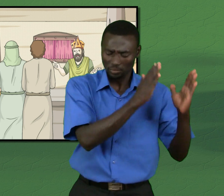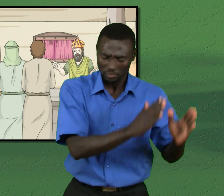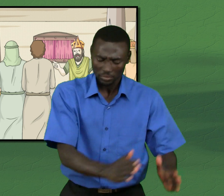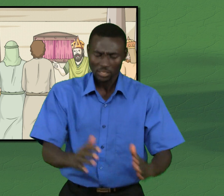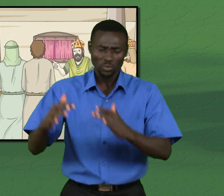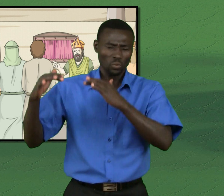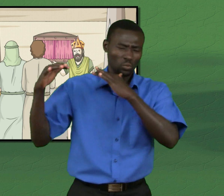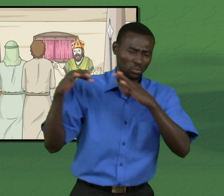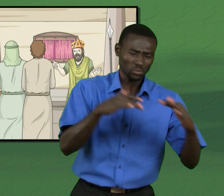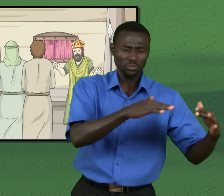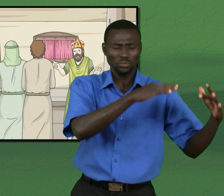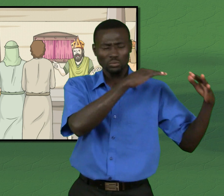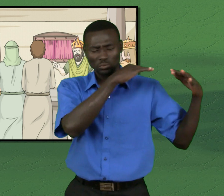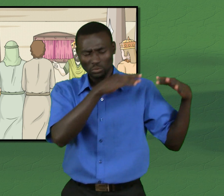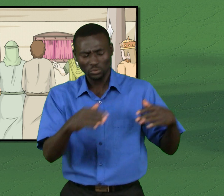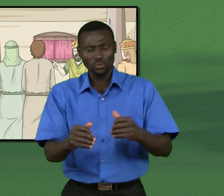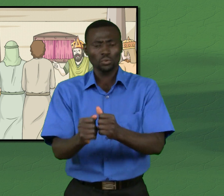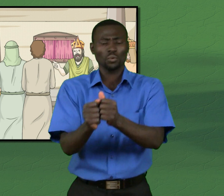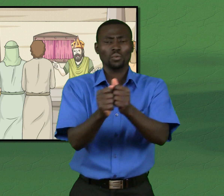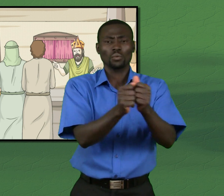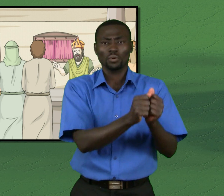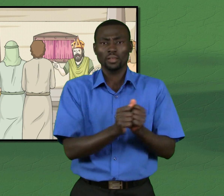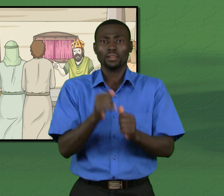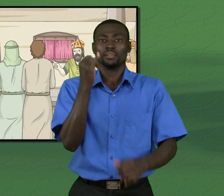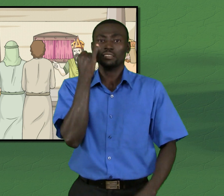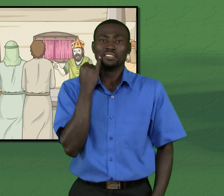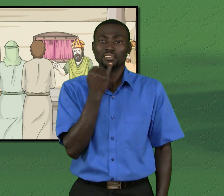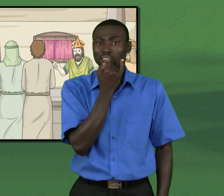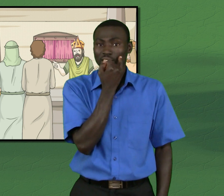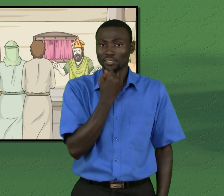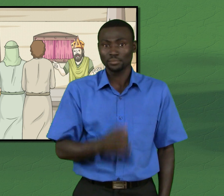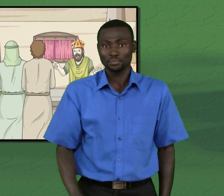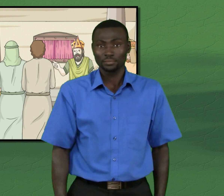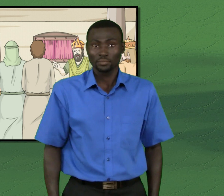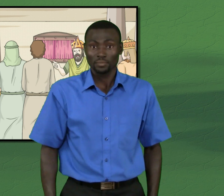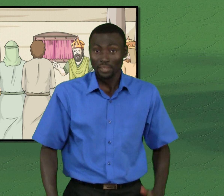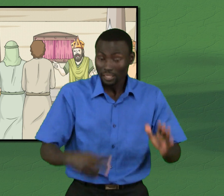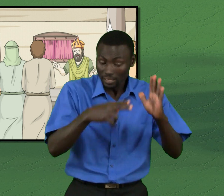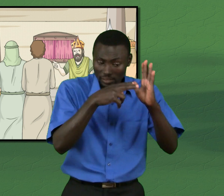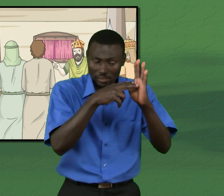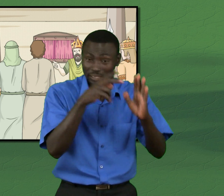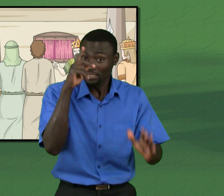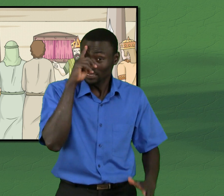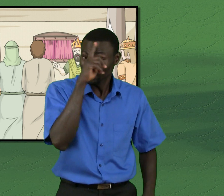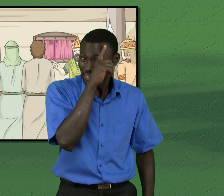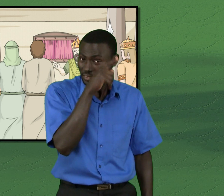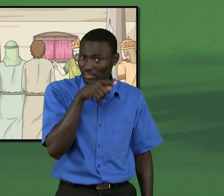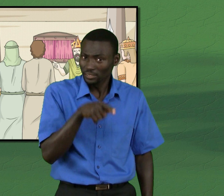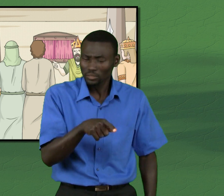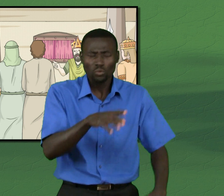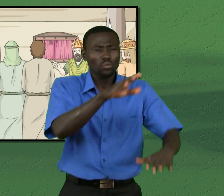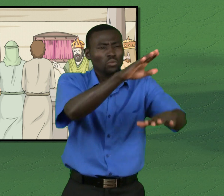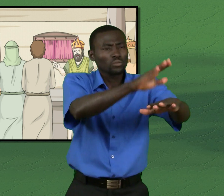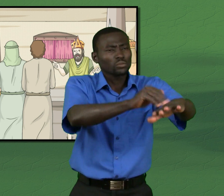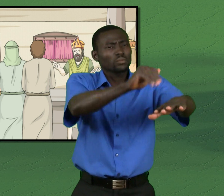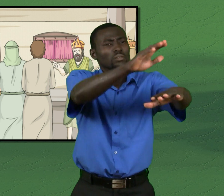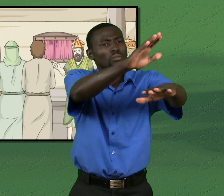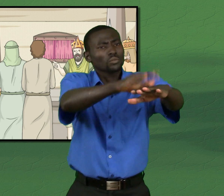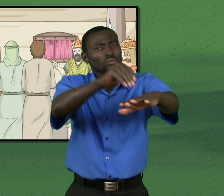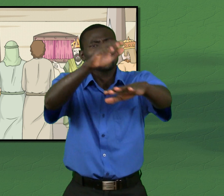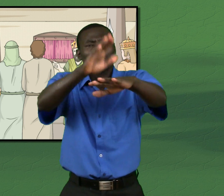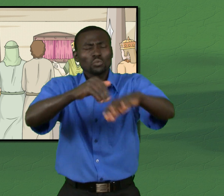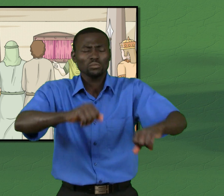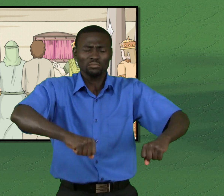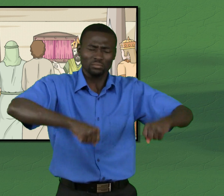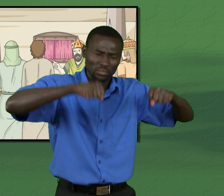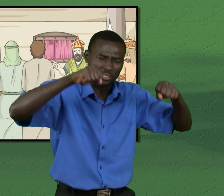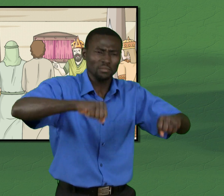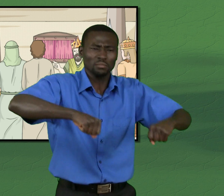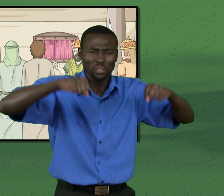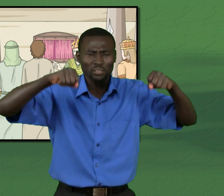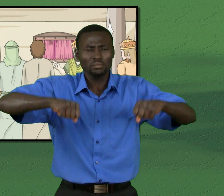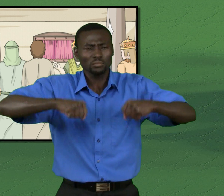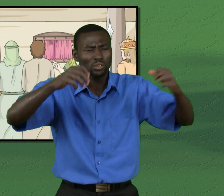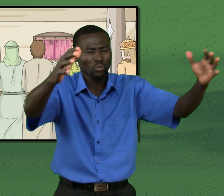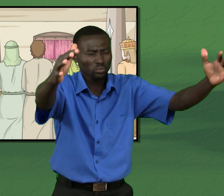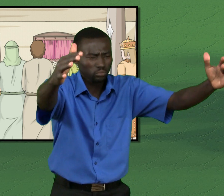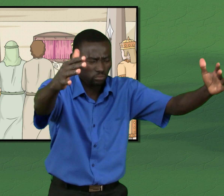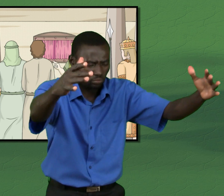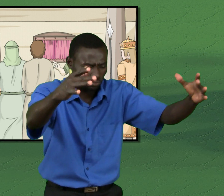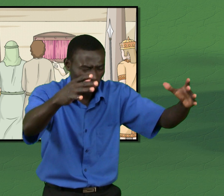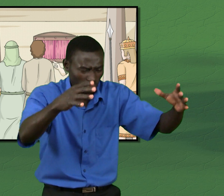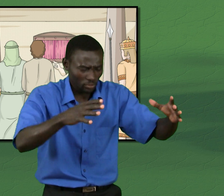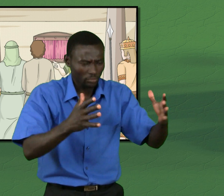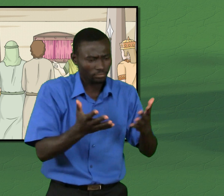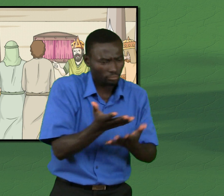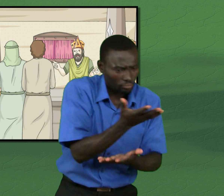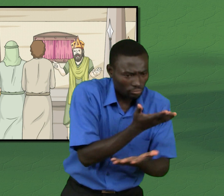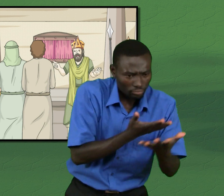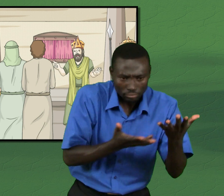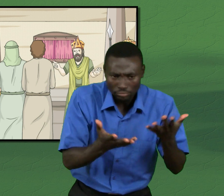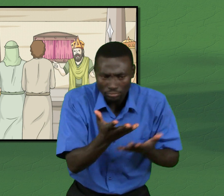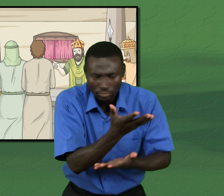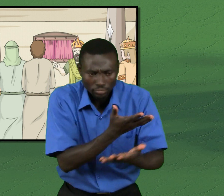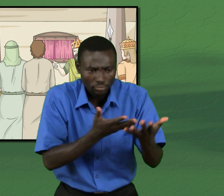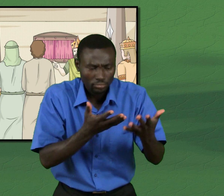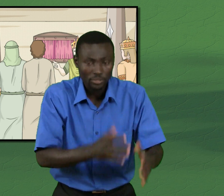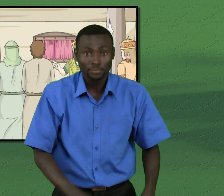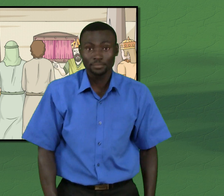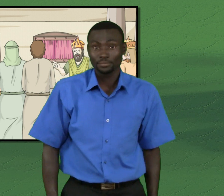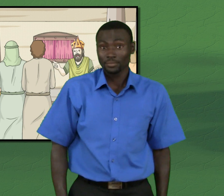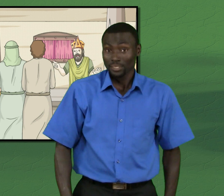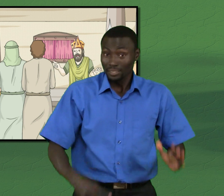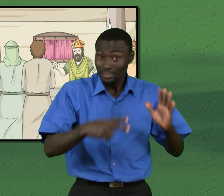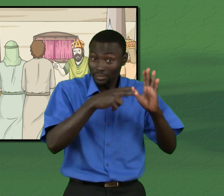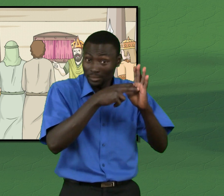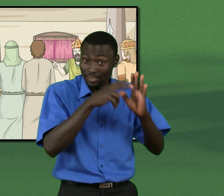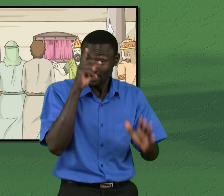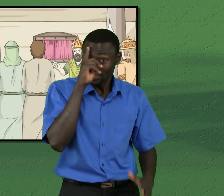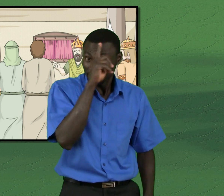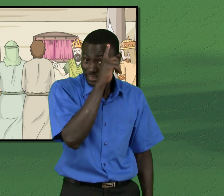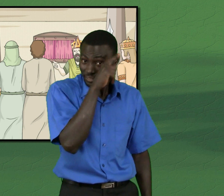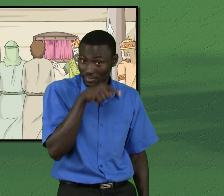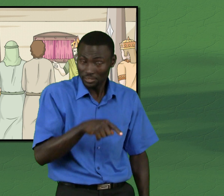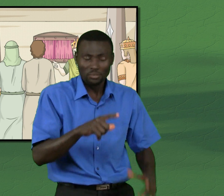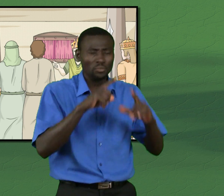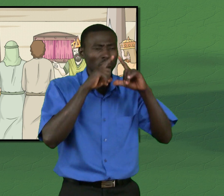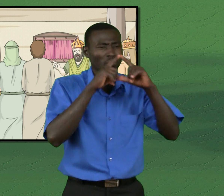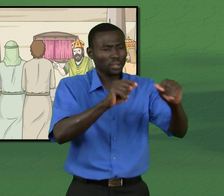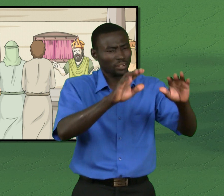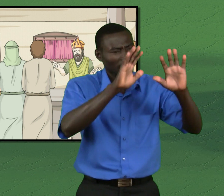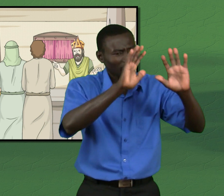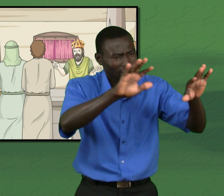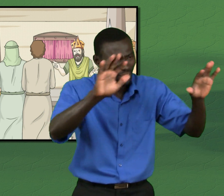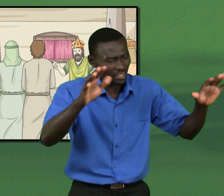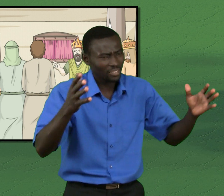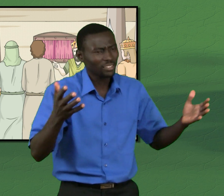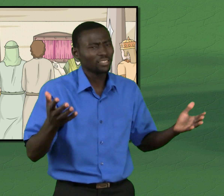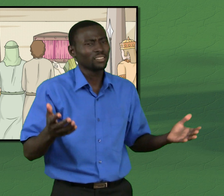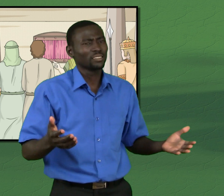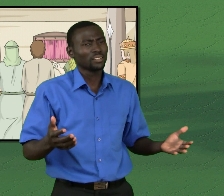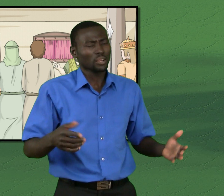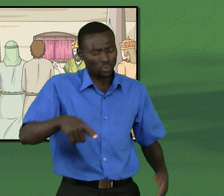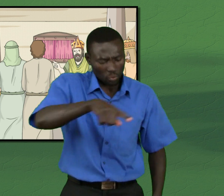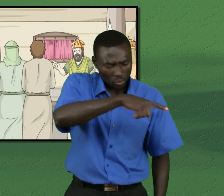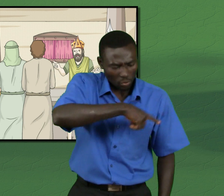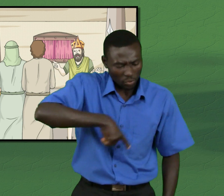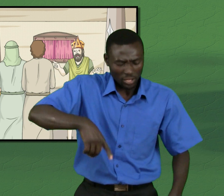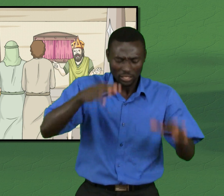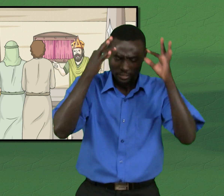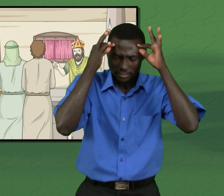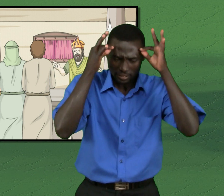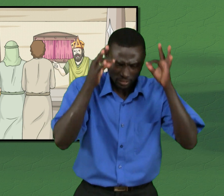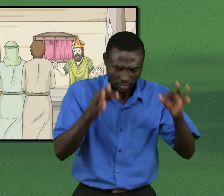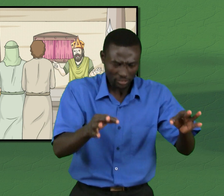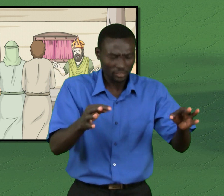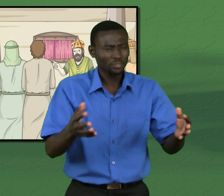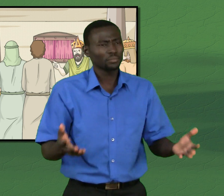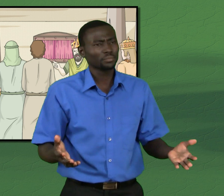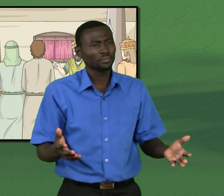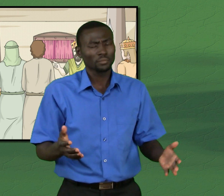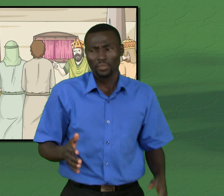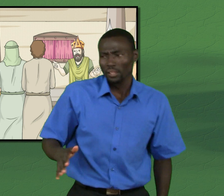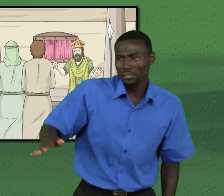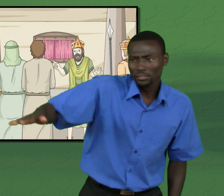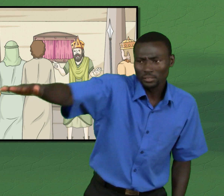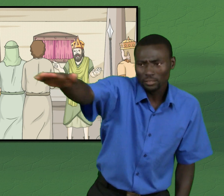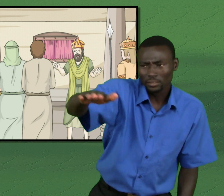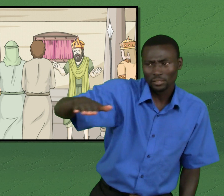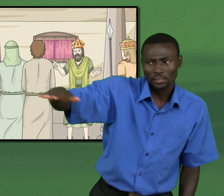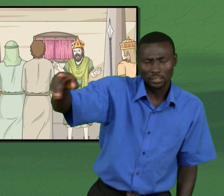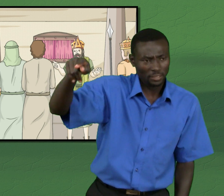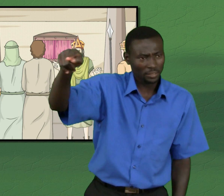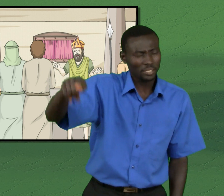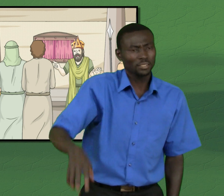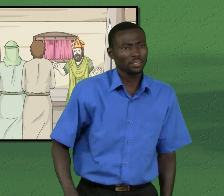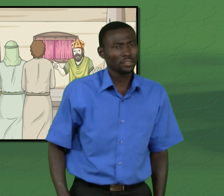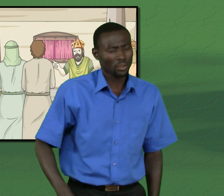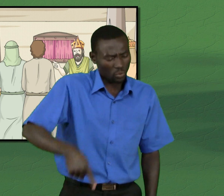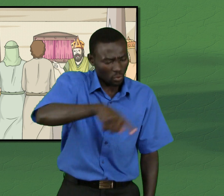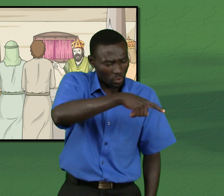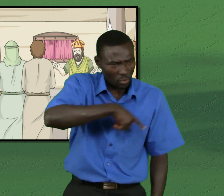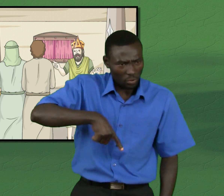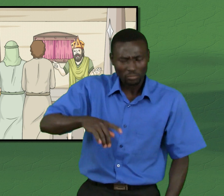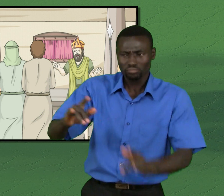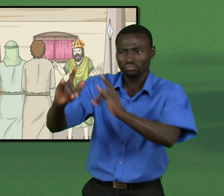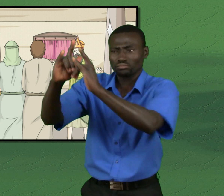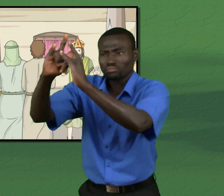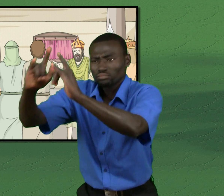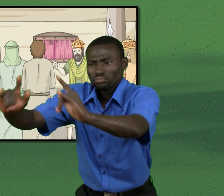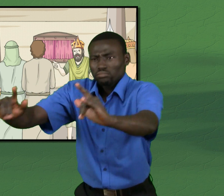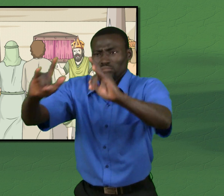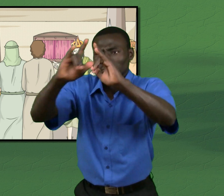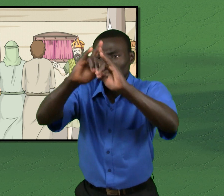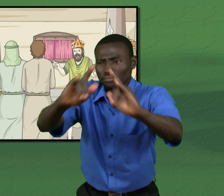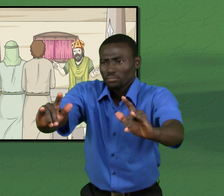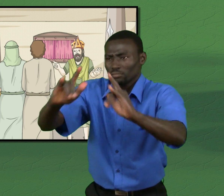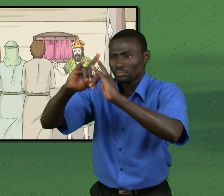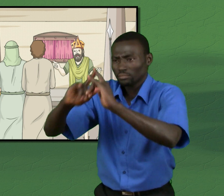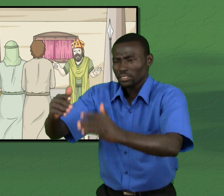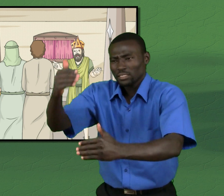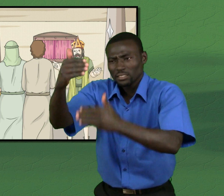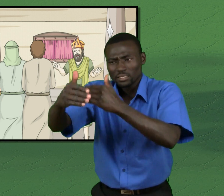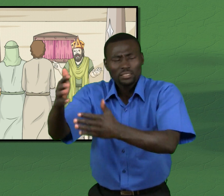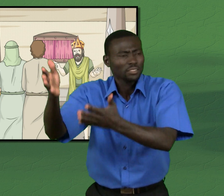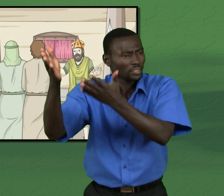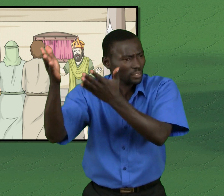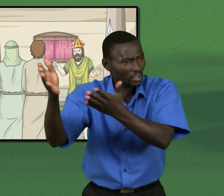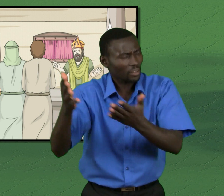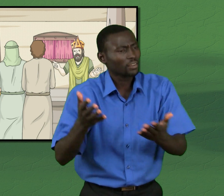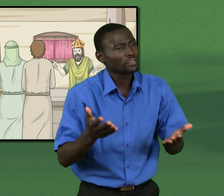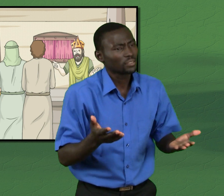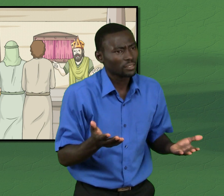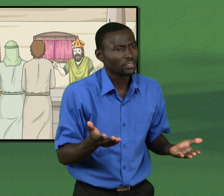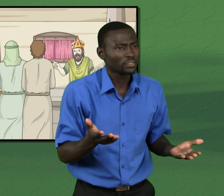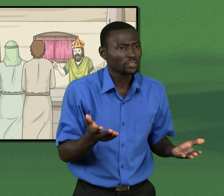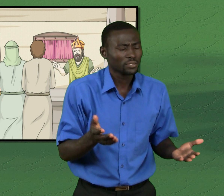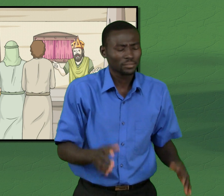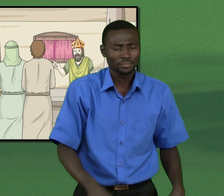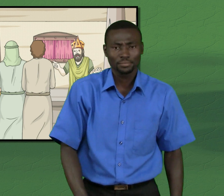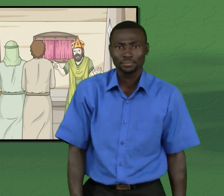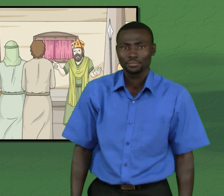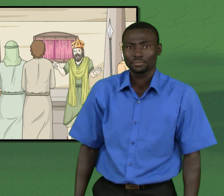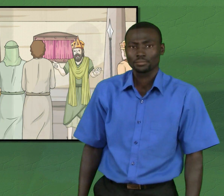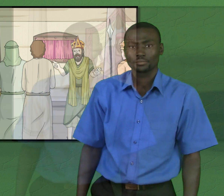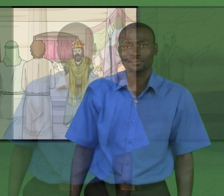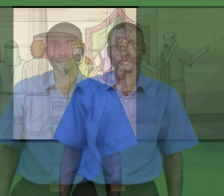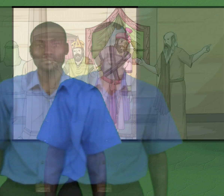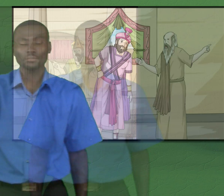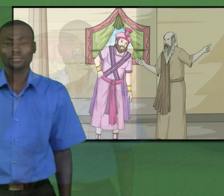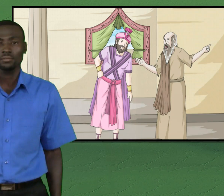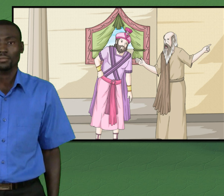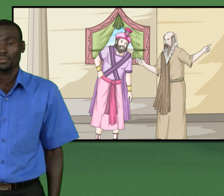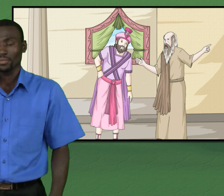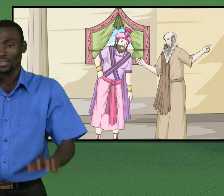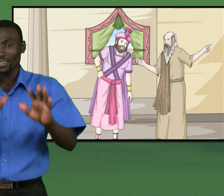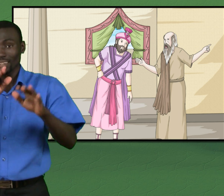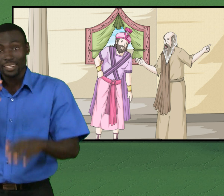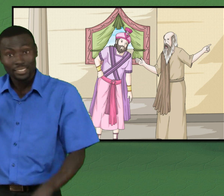After consulting with his servants, he said, “My camp will be in such and such a place.”